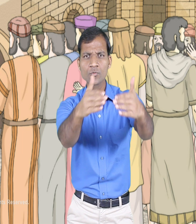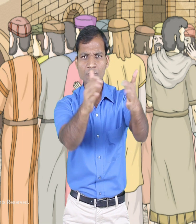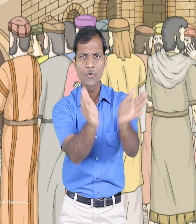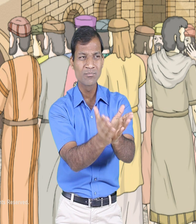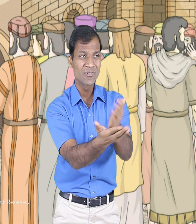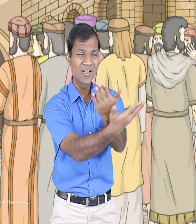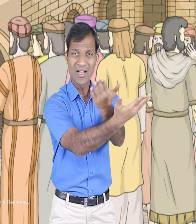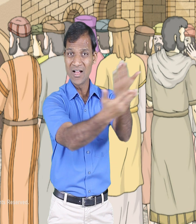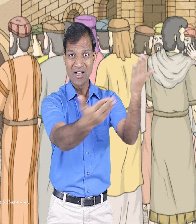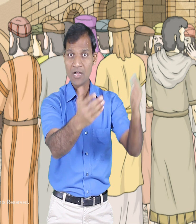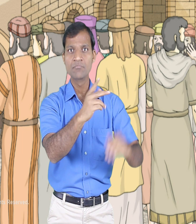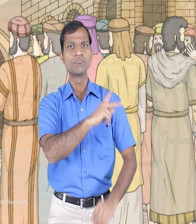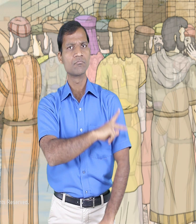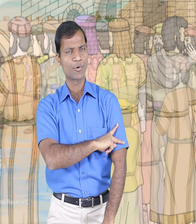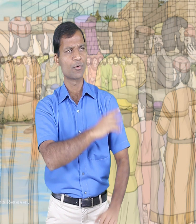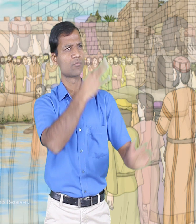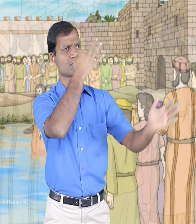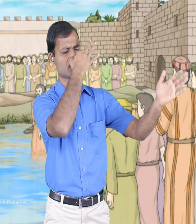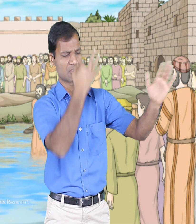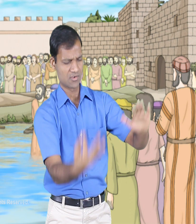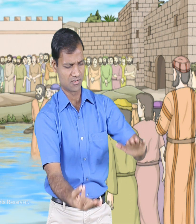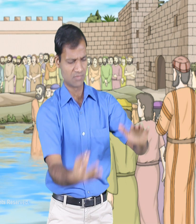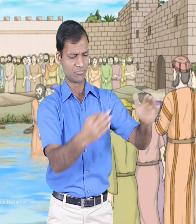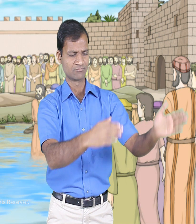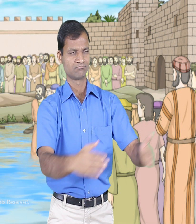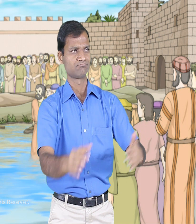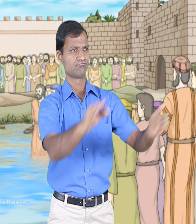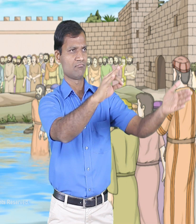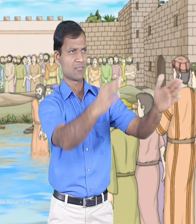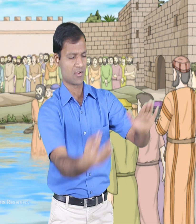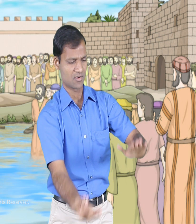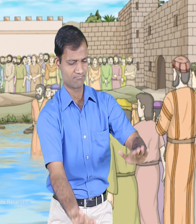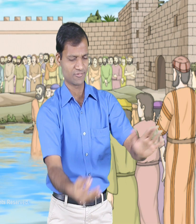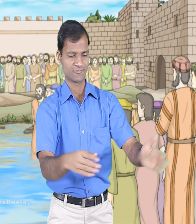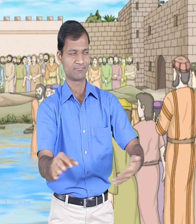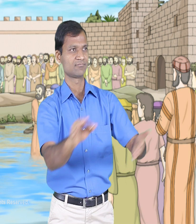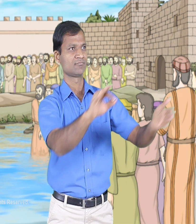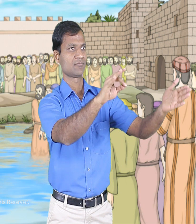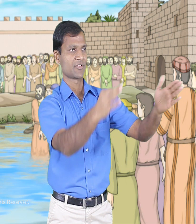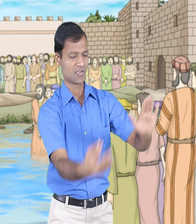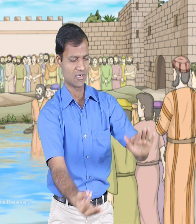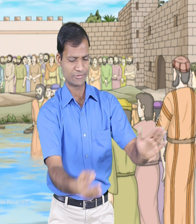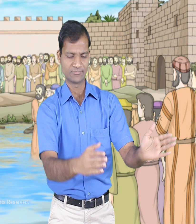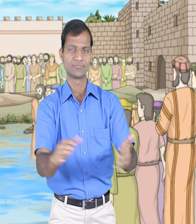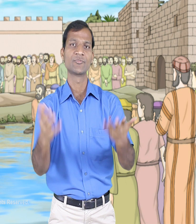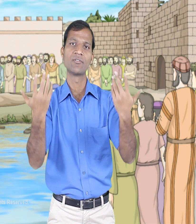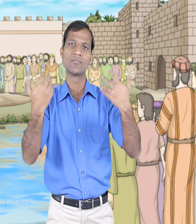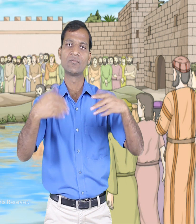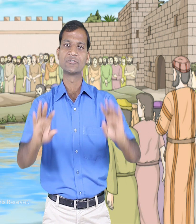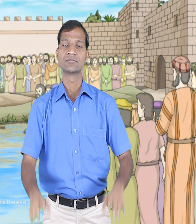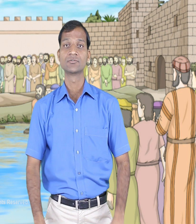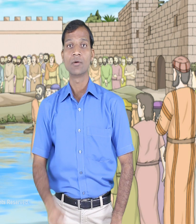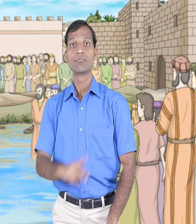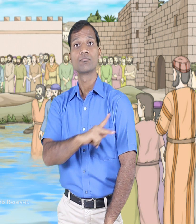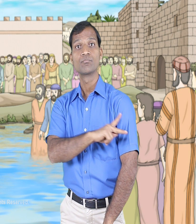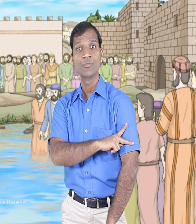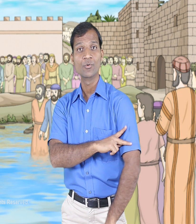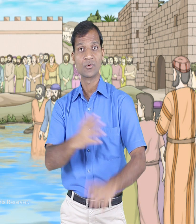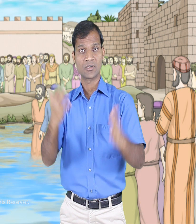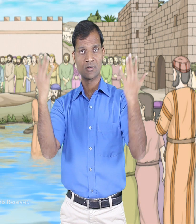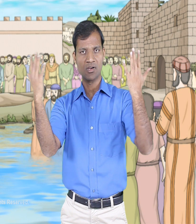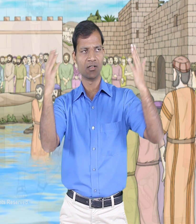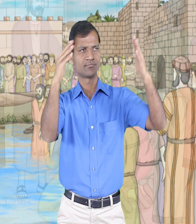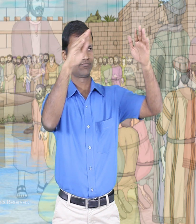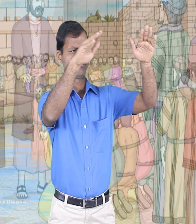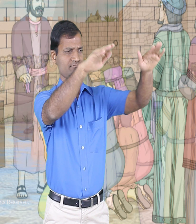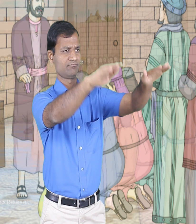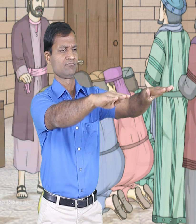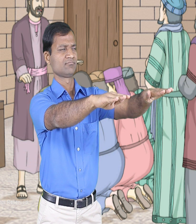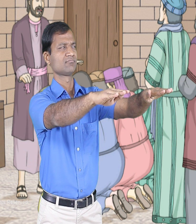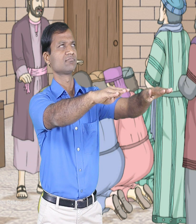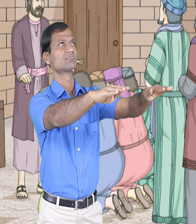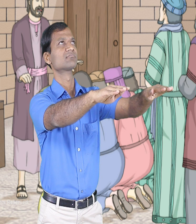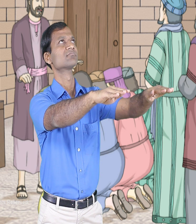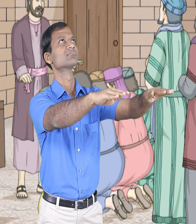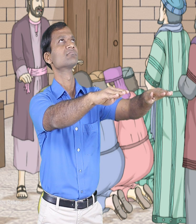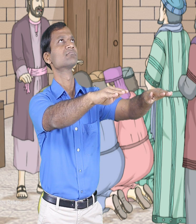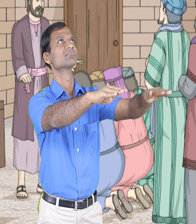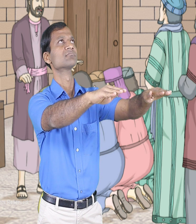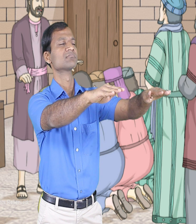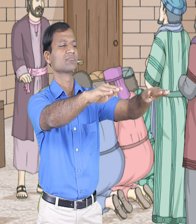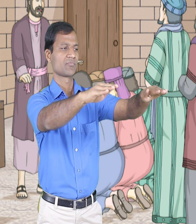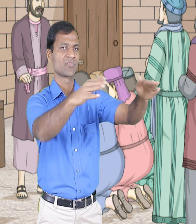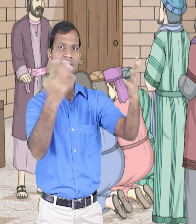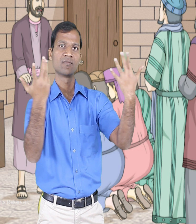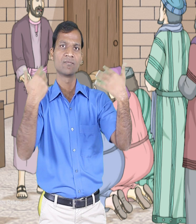On hearing this, they were baptized into the name of the Lord Jesus.